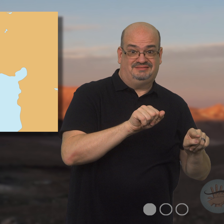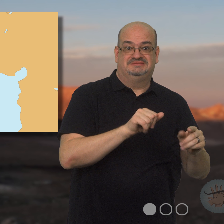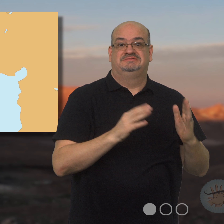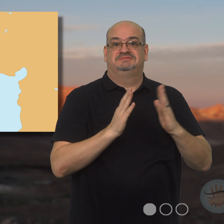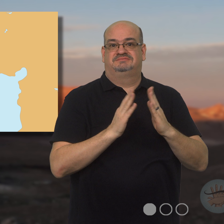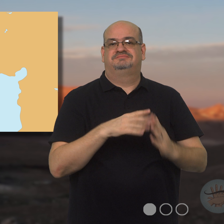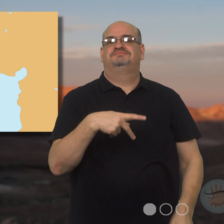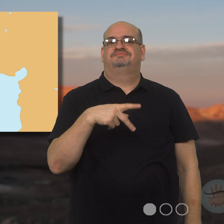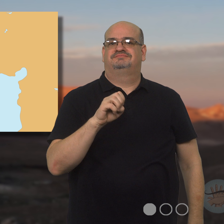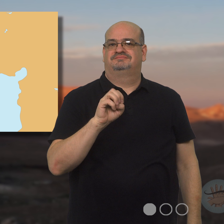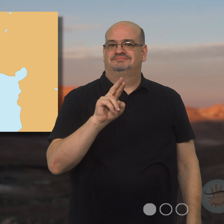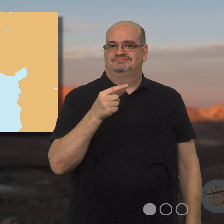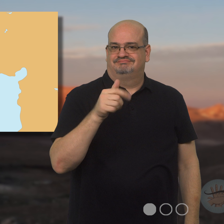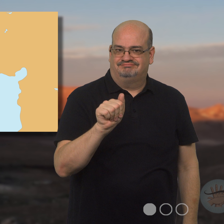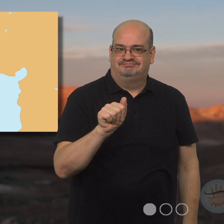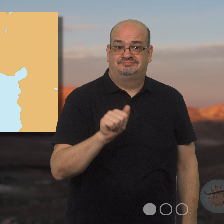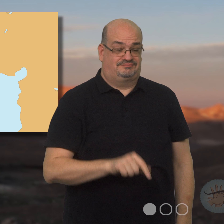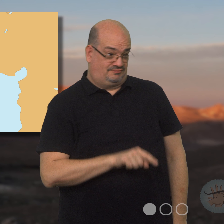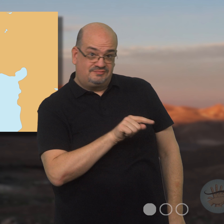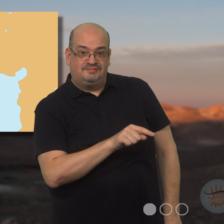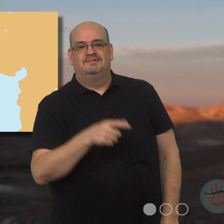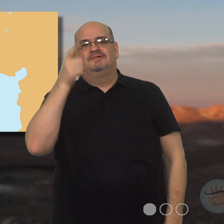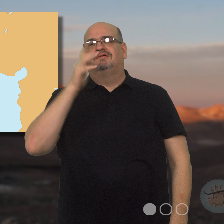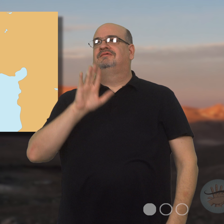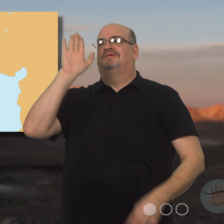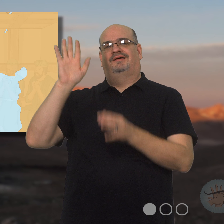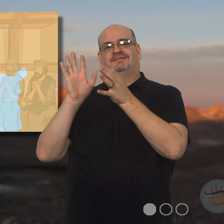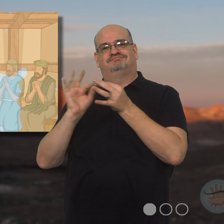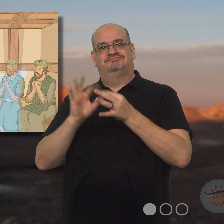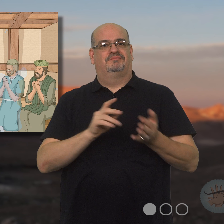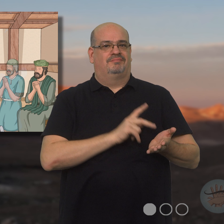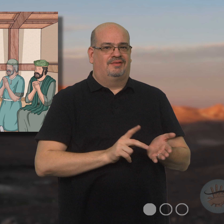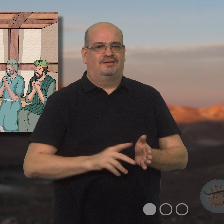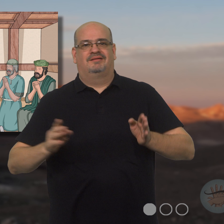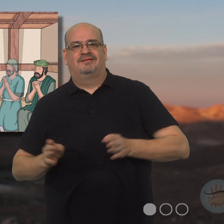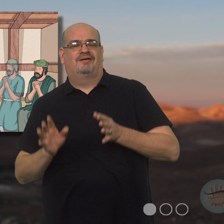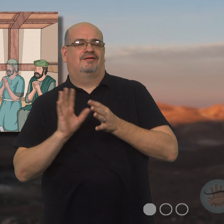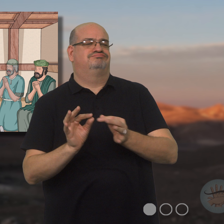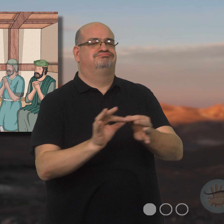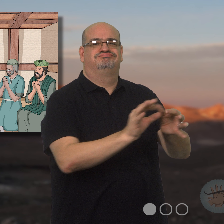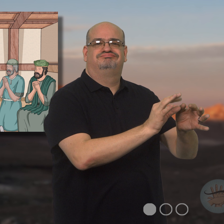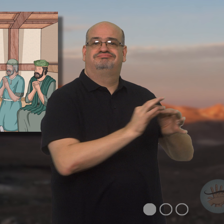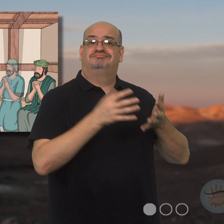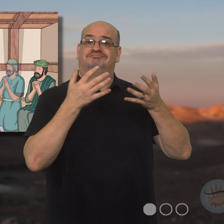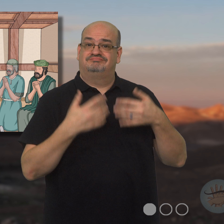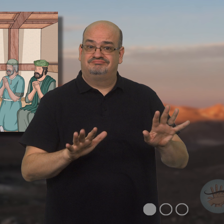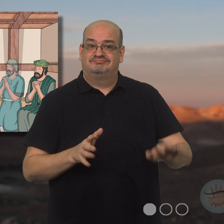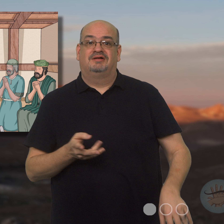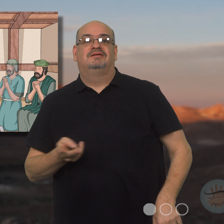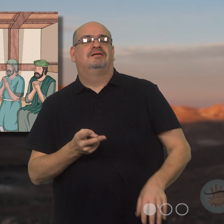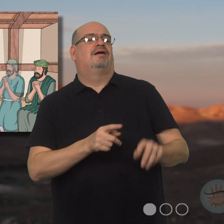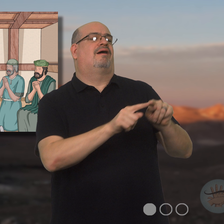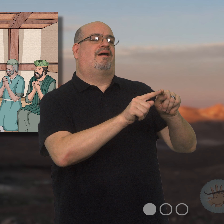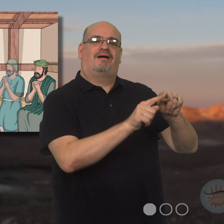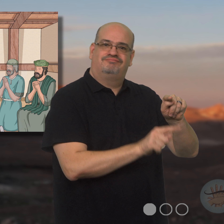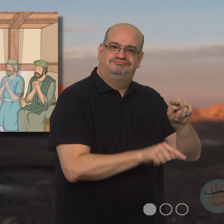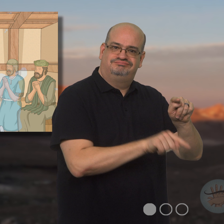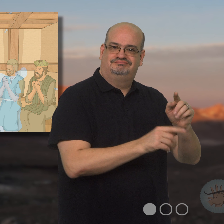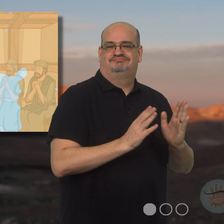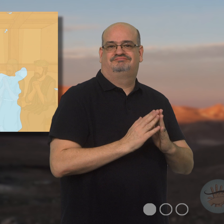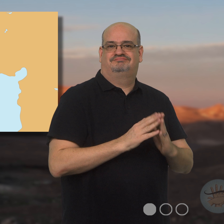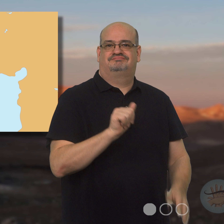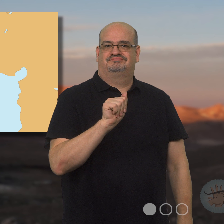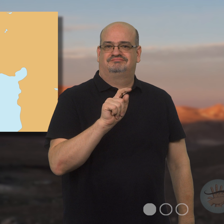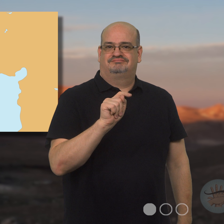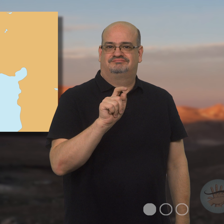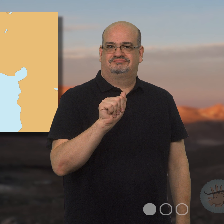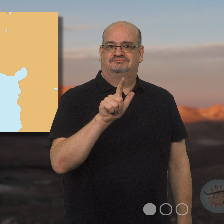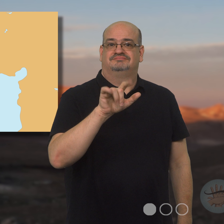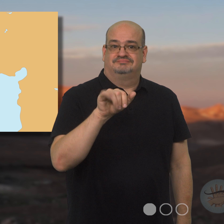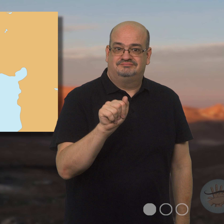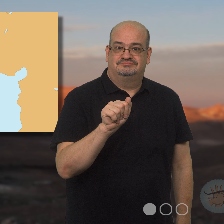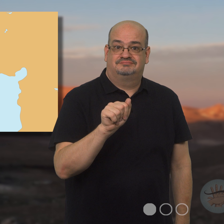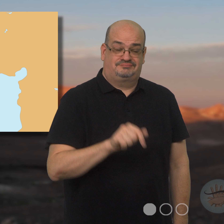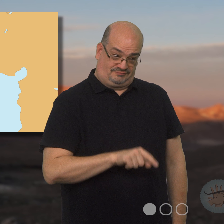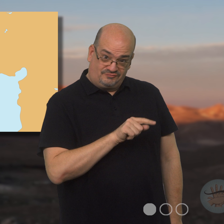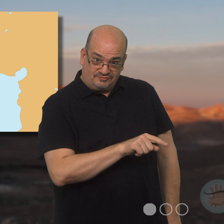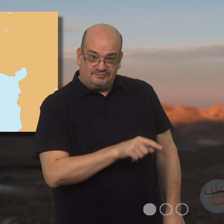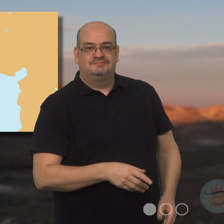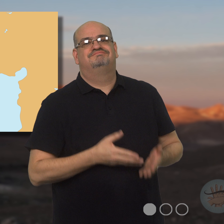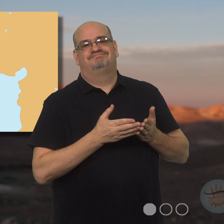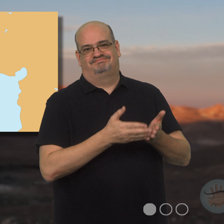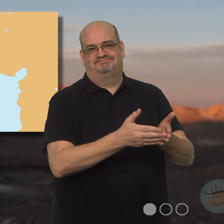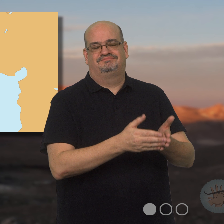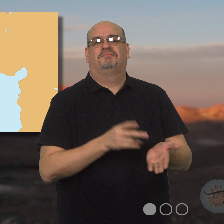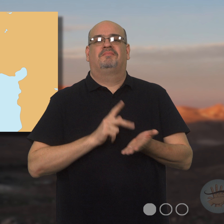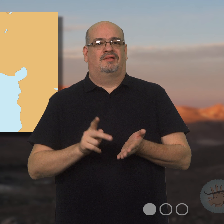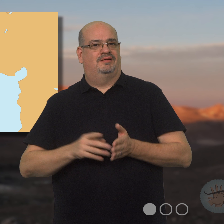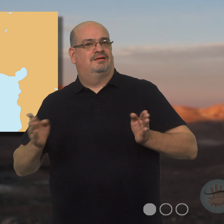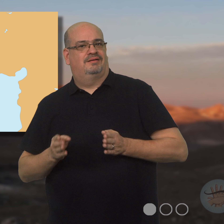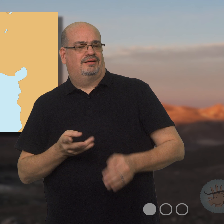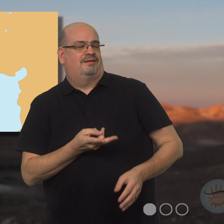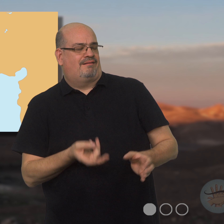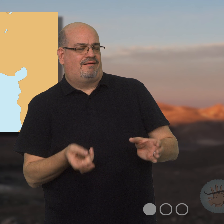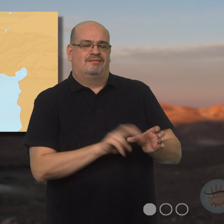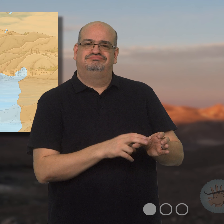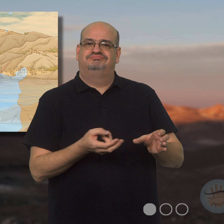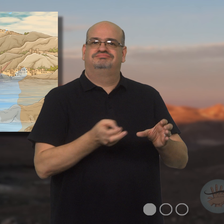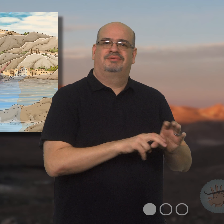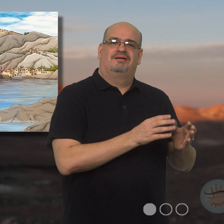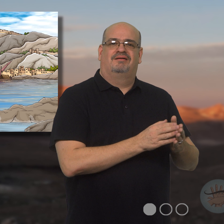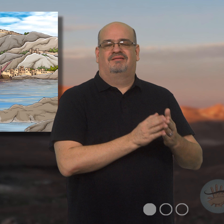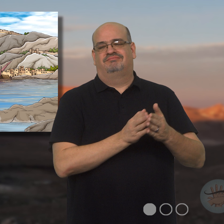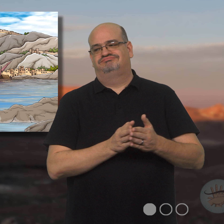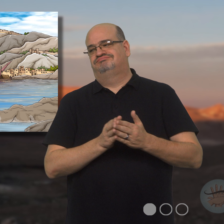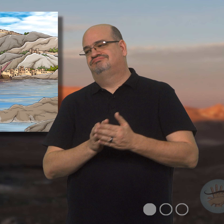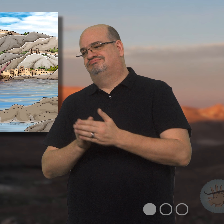And when they had spoken the word in Perga, they went down to Attalia.